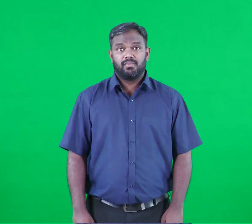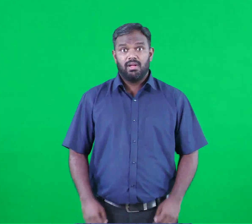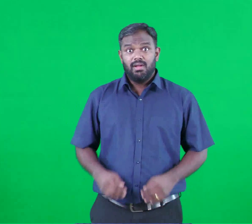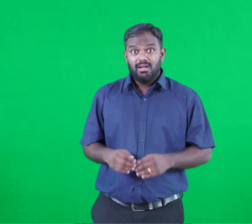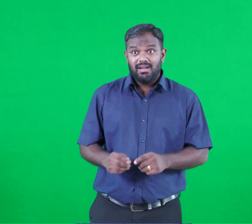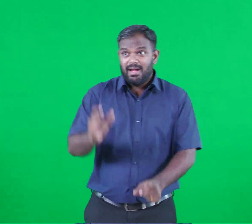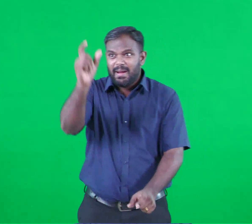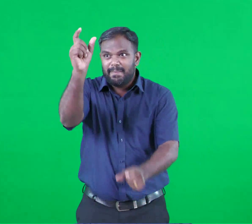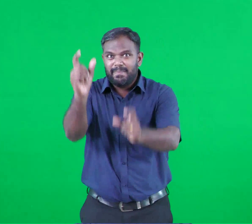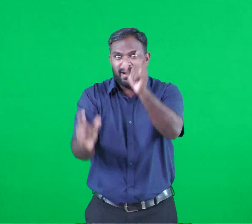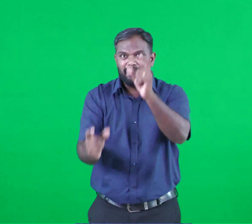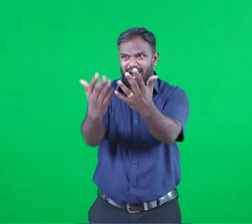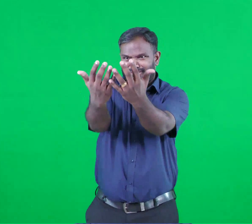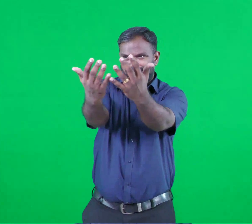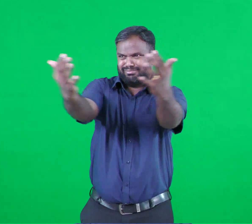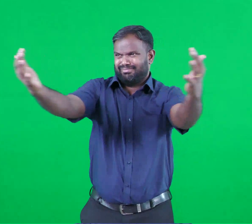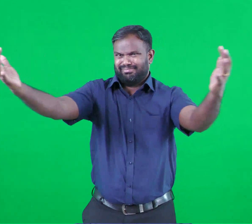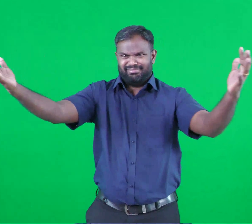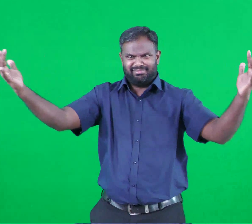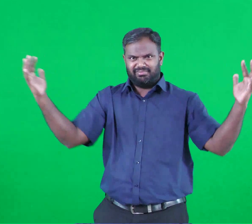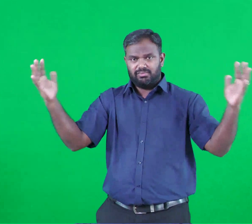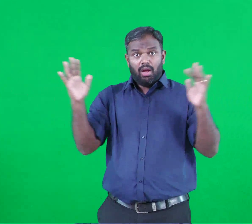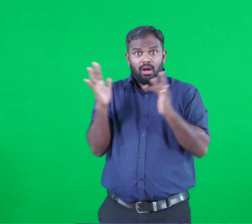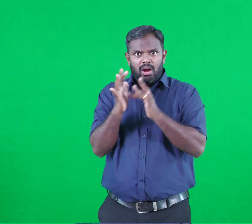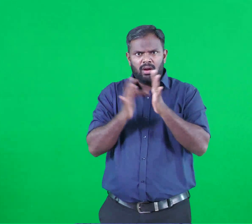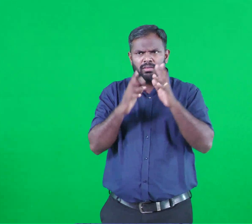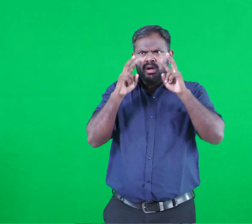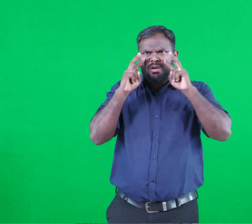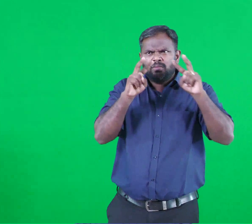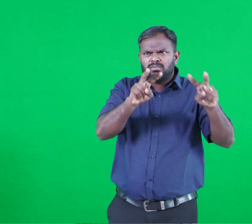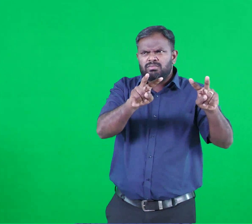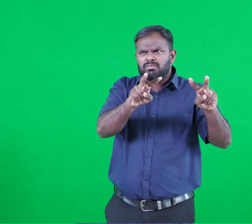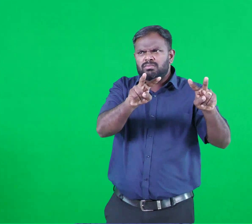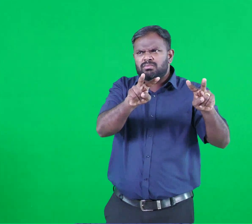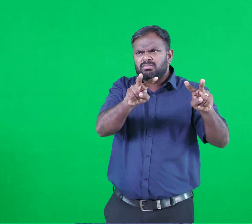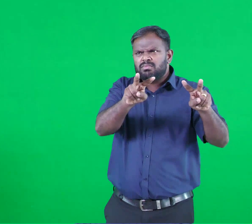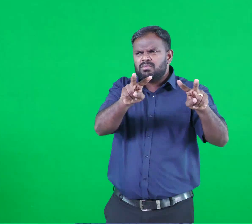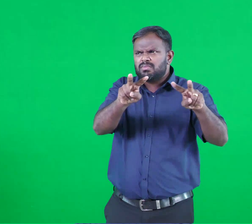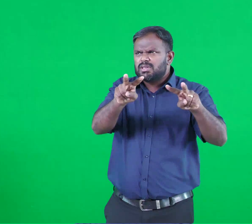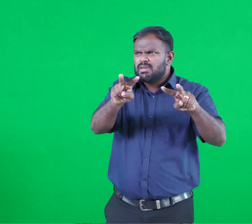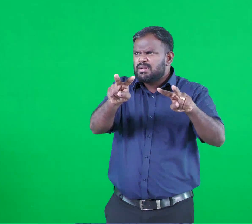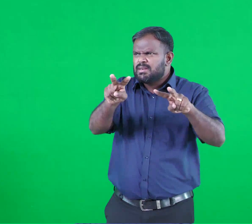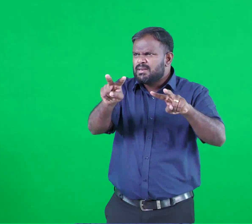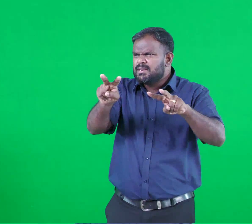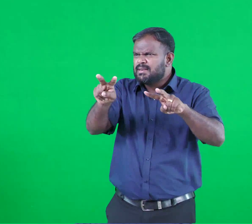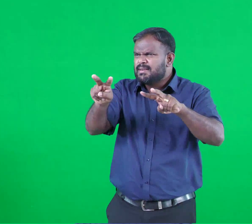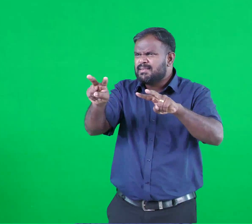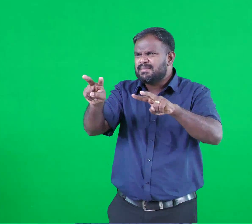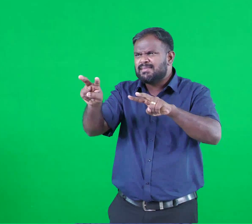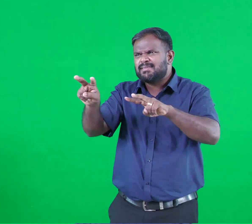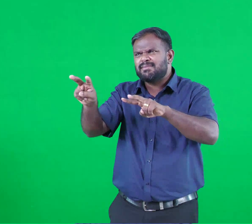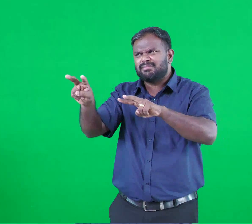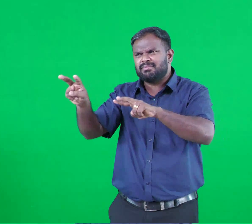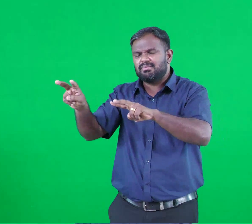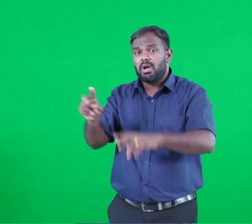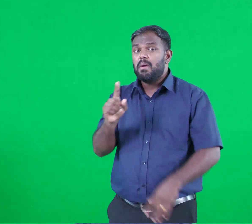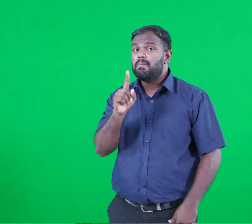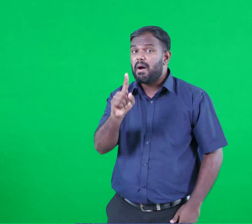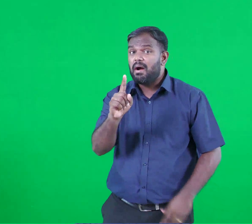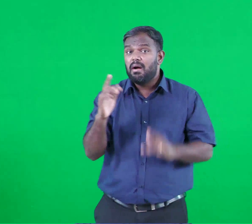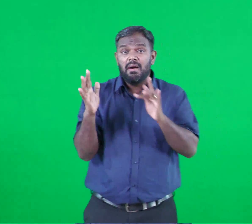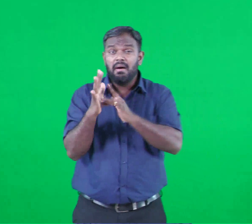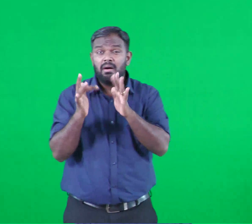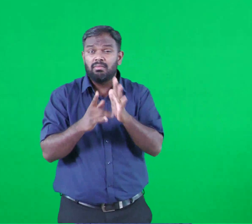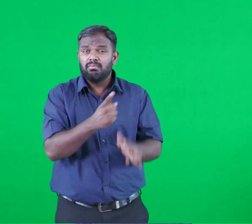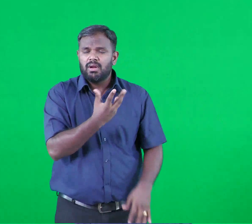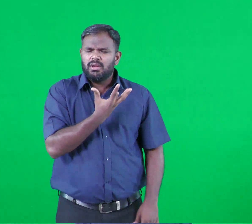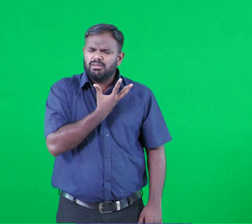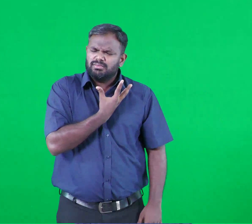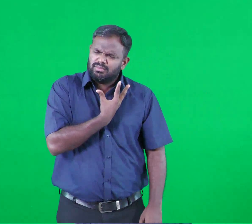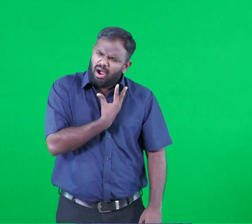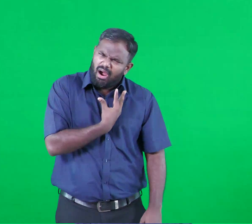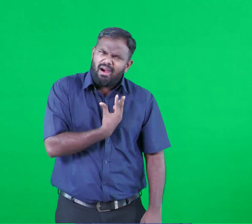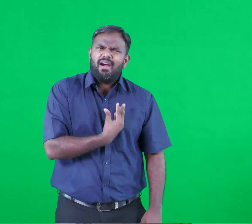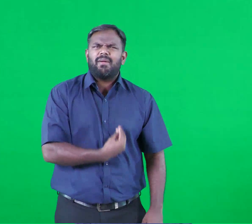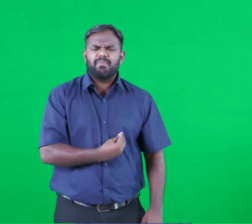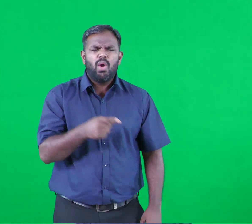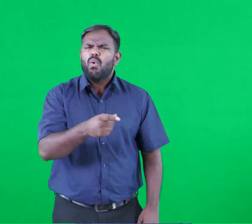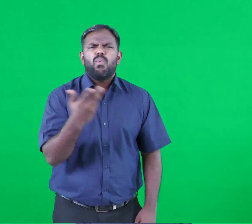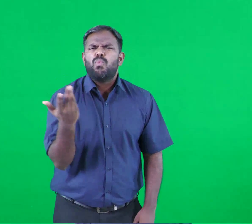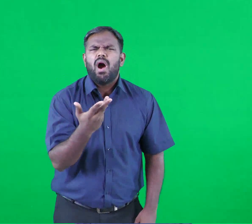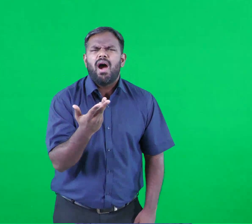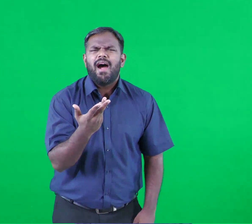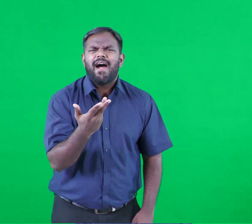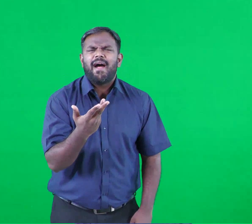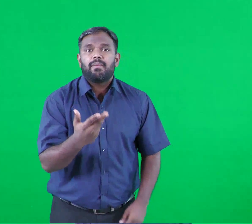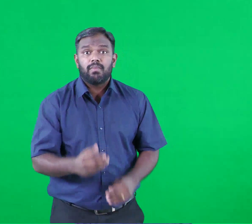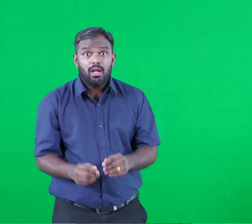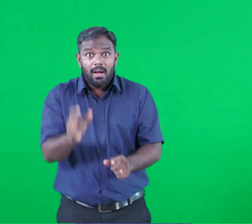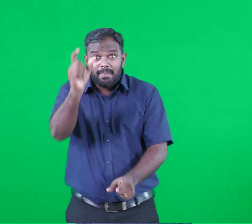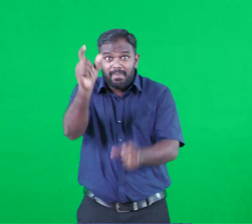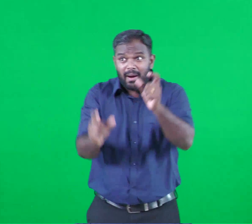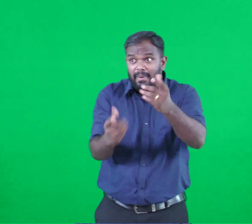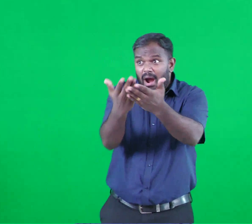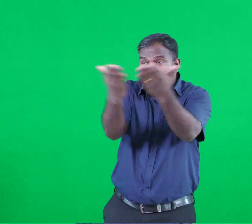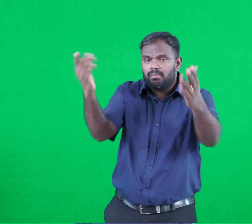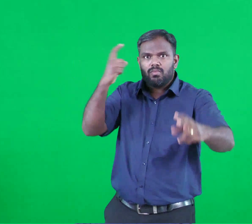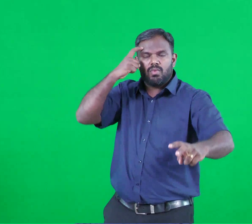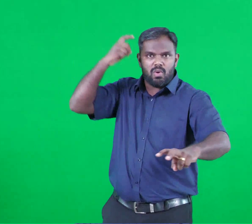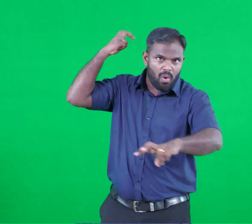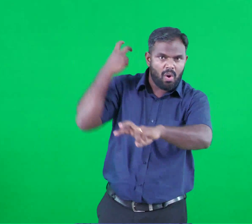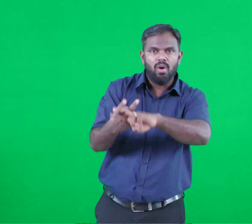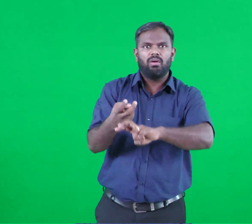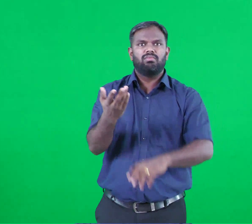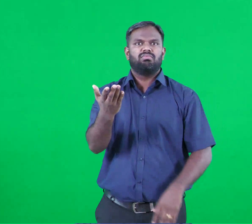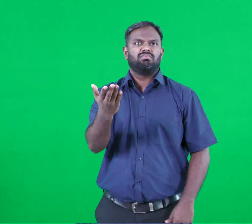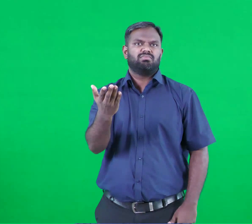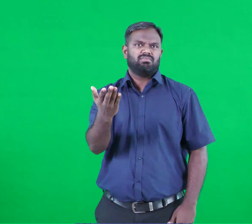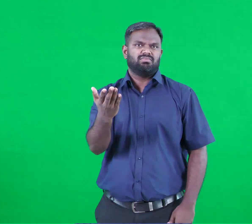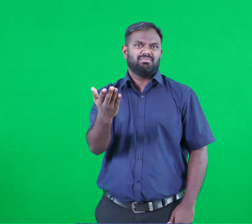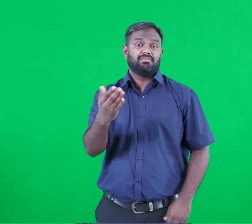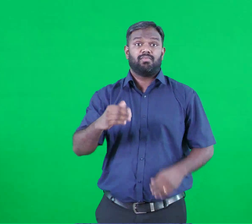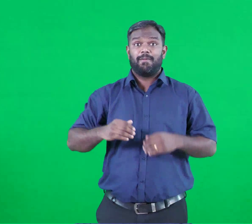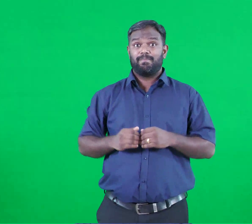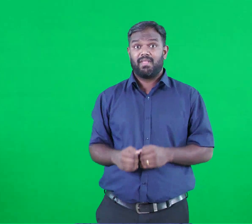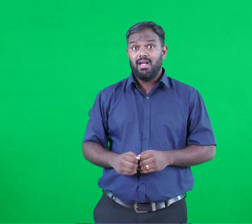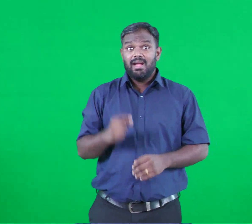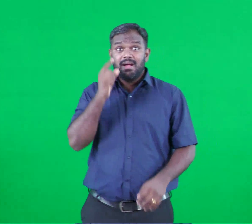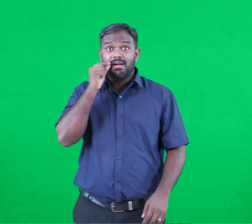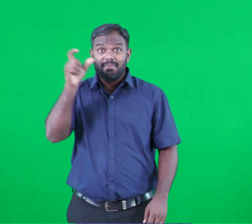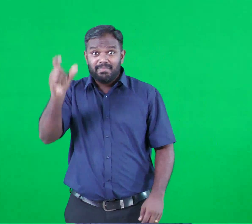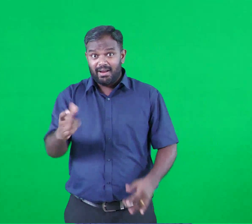Jesus looked around at them with anger and sorrow at their hardness of heart.